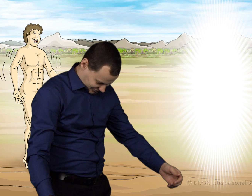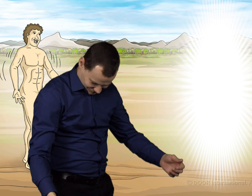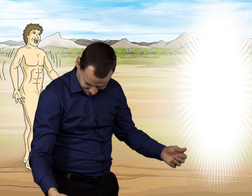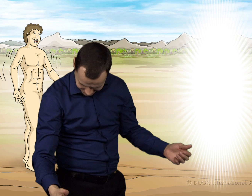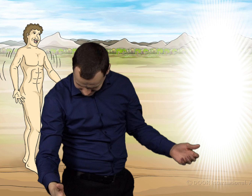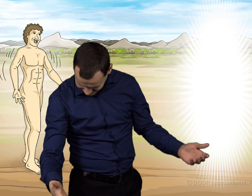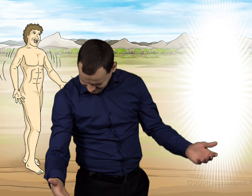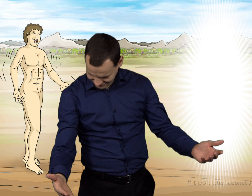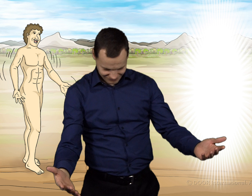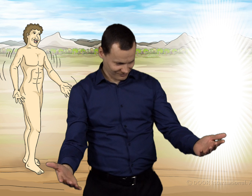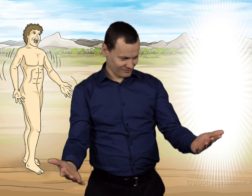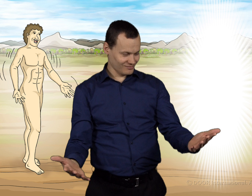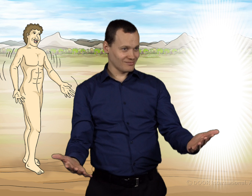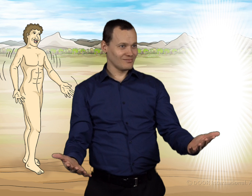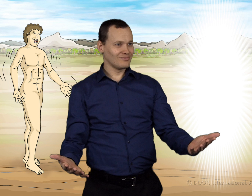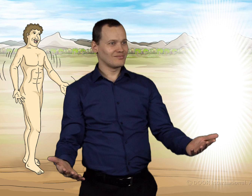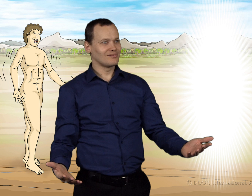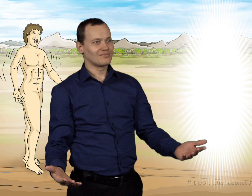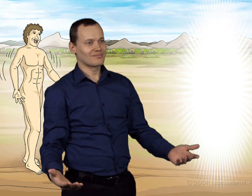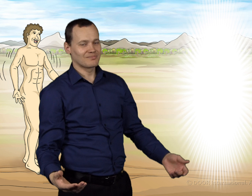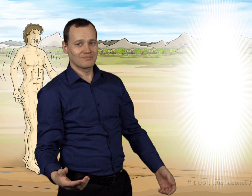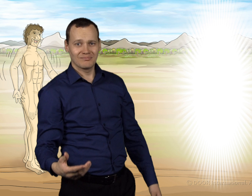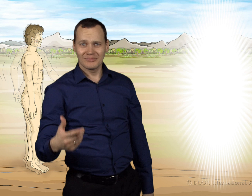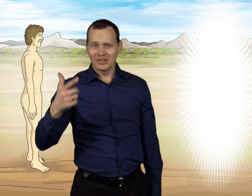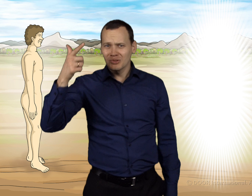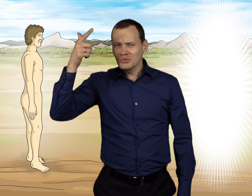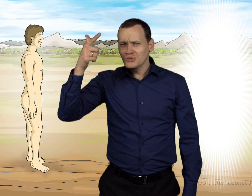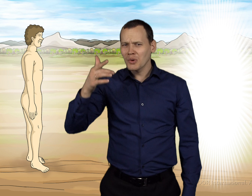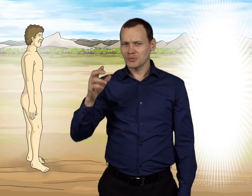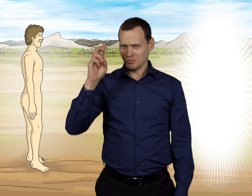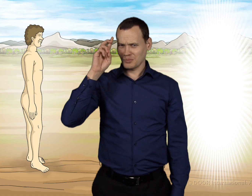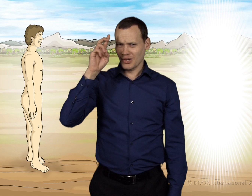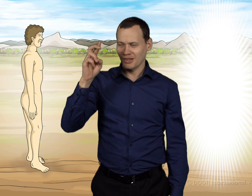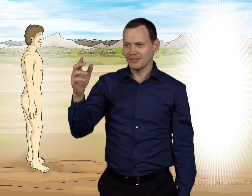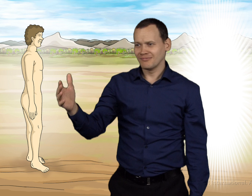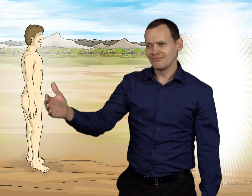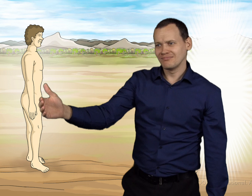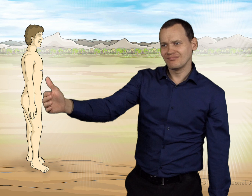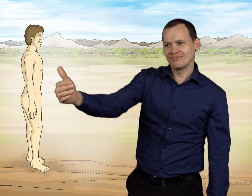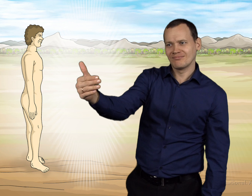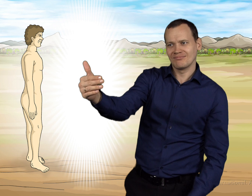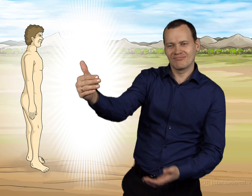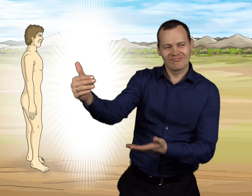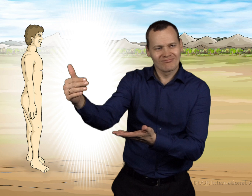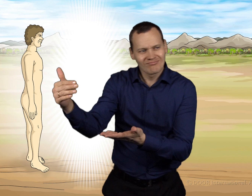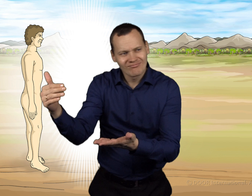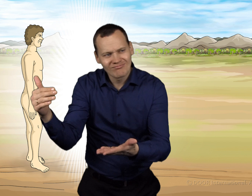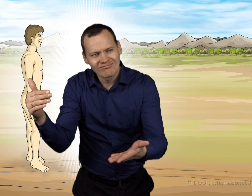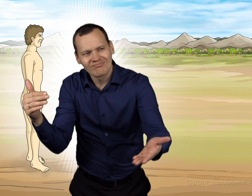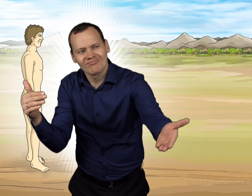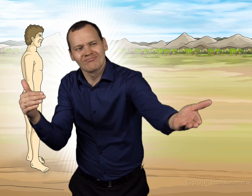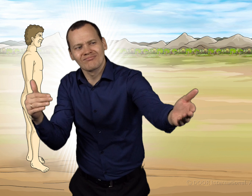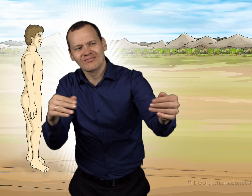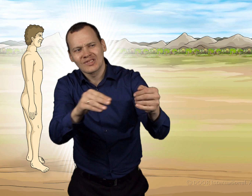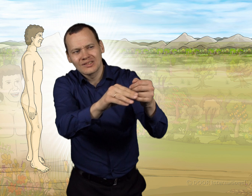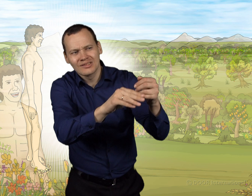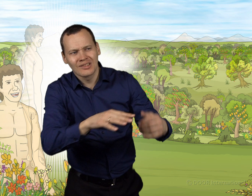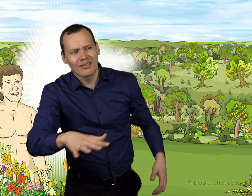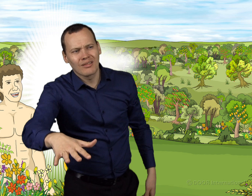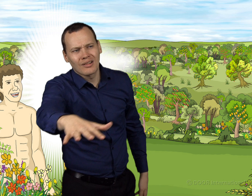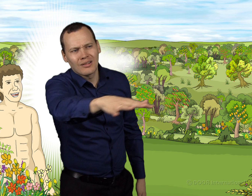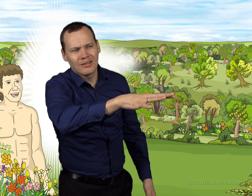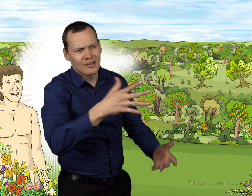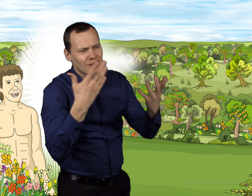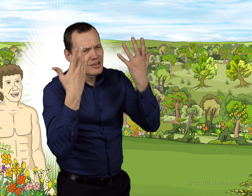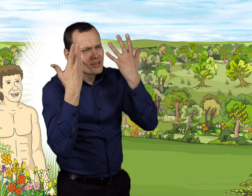And the fourth river is the Euphrates.